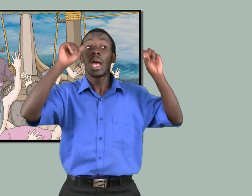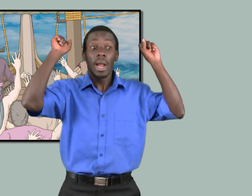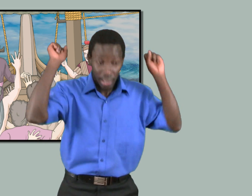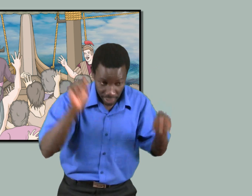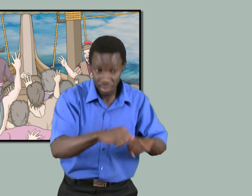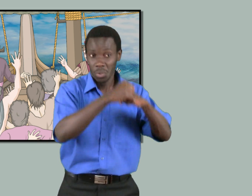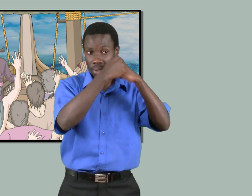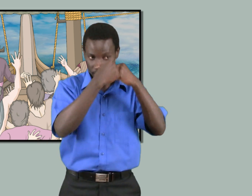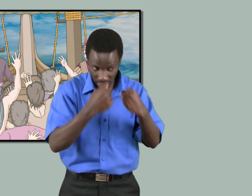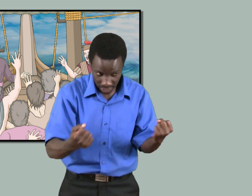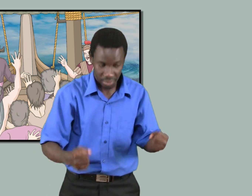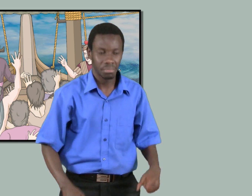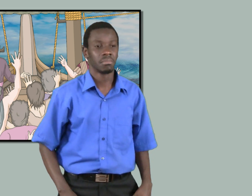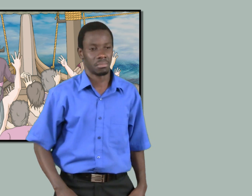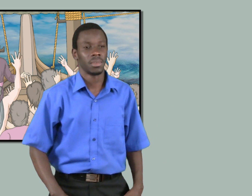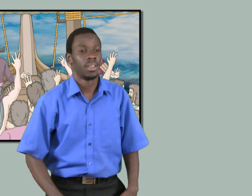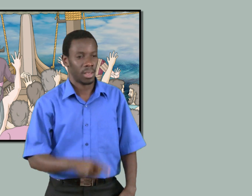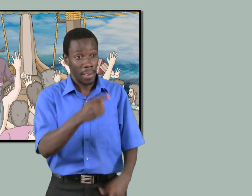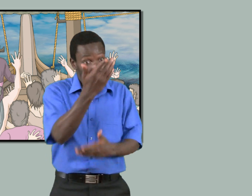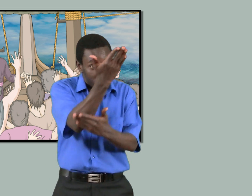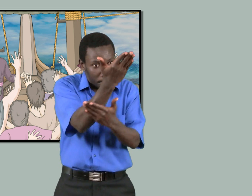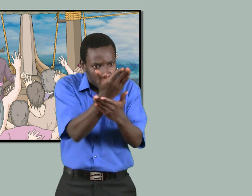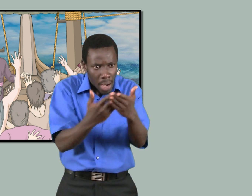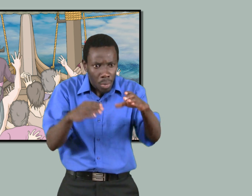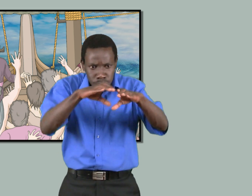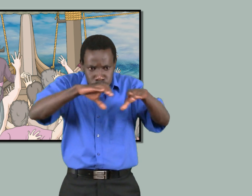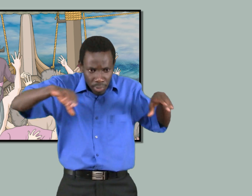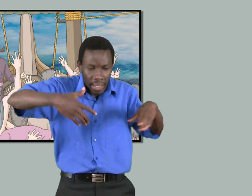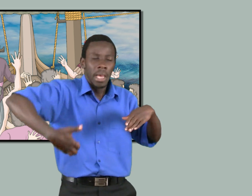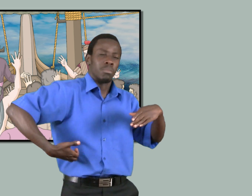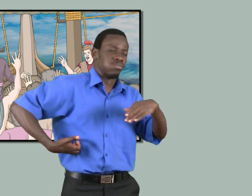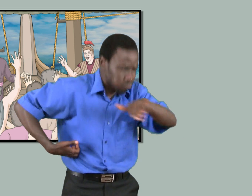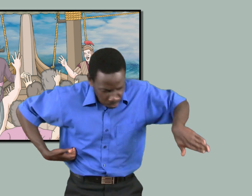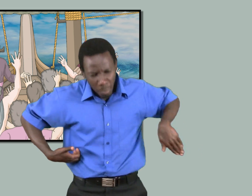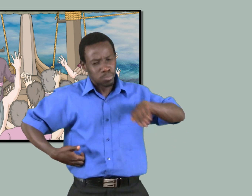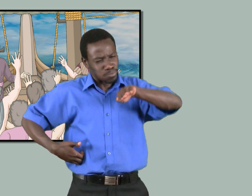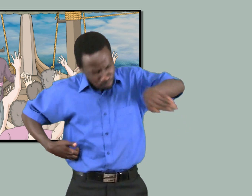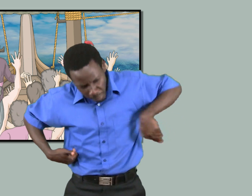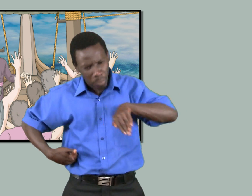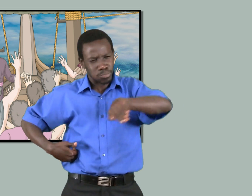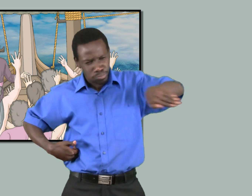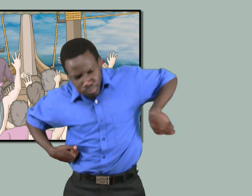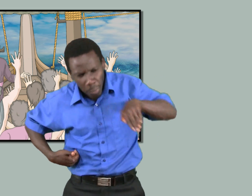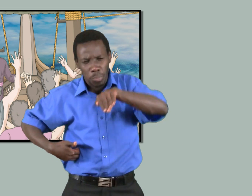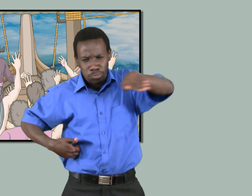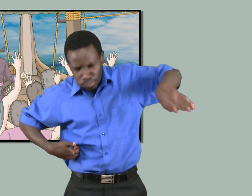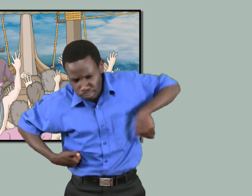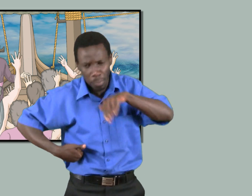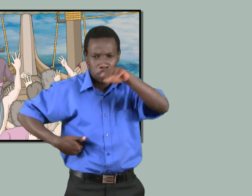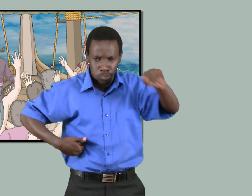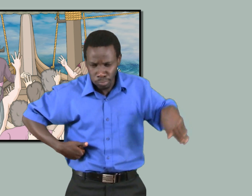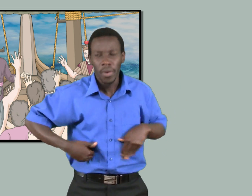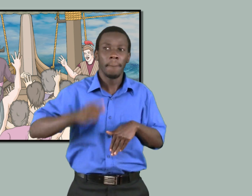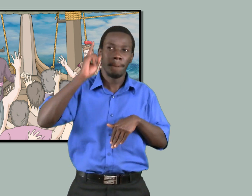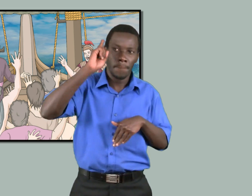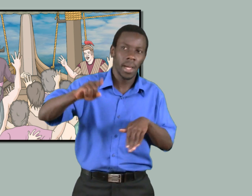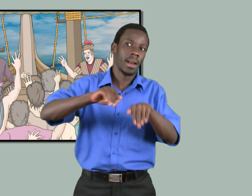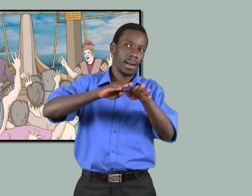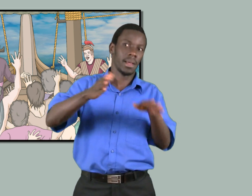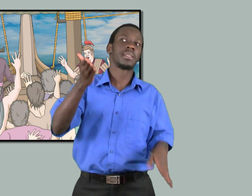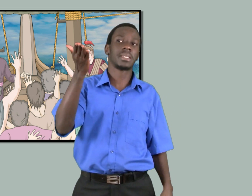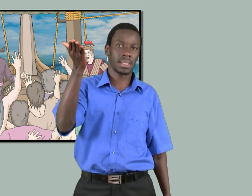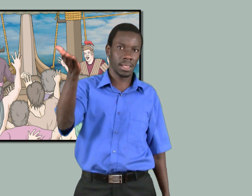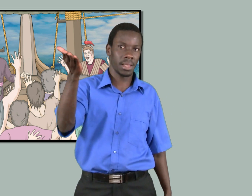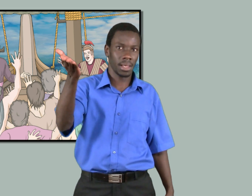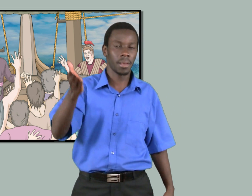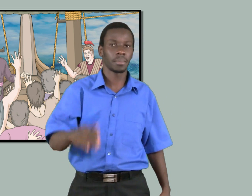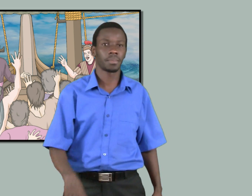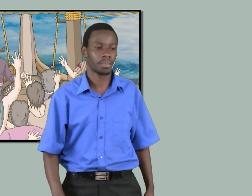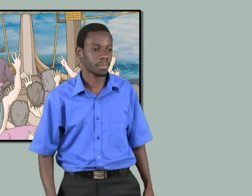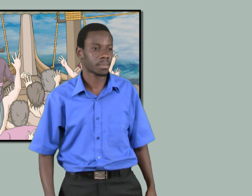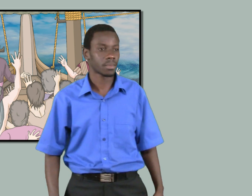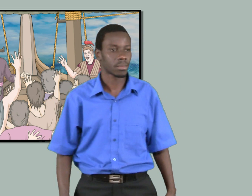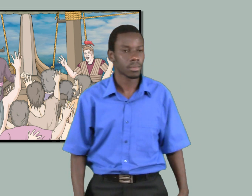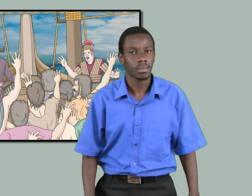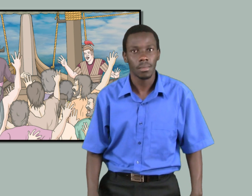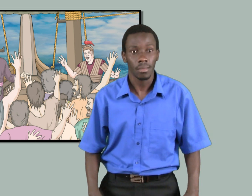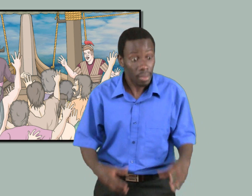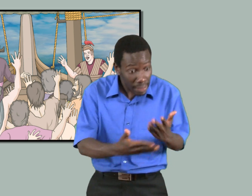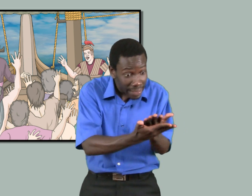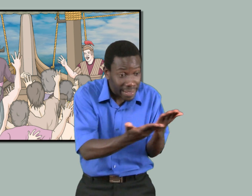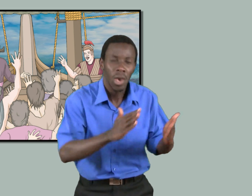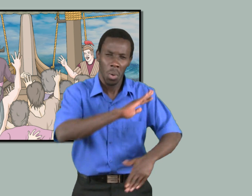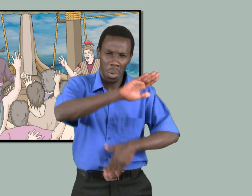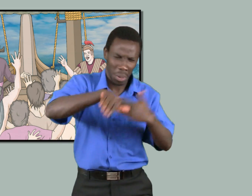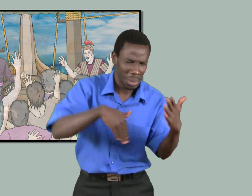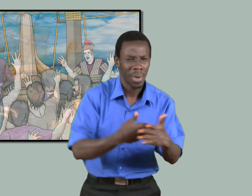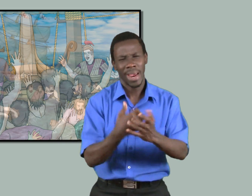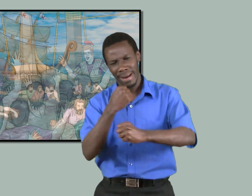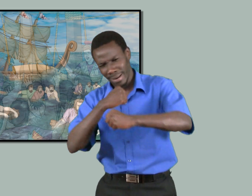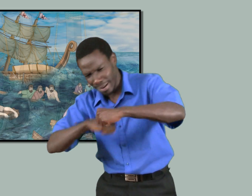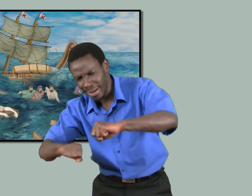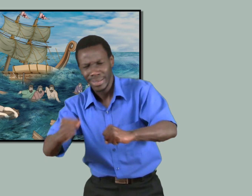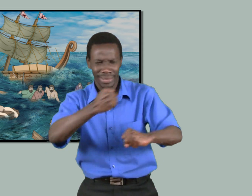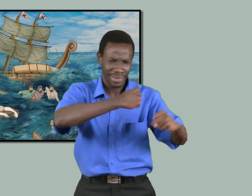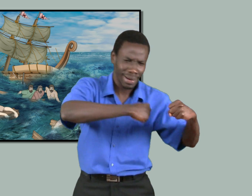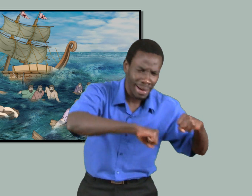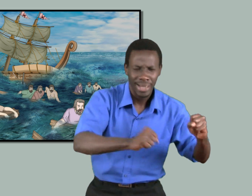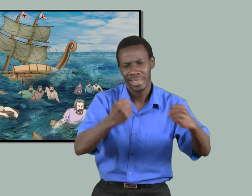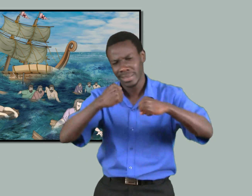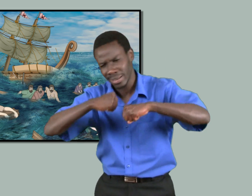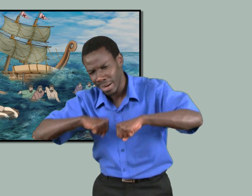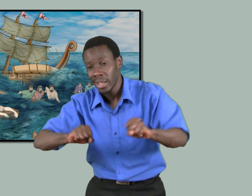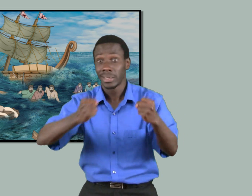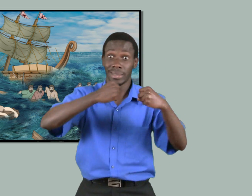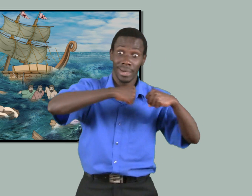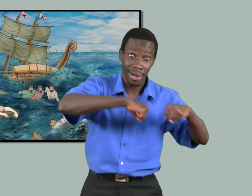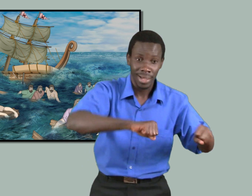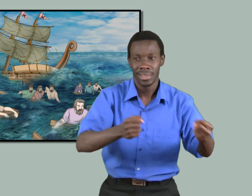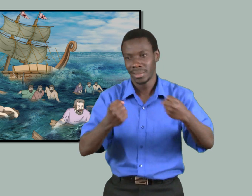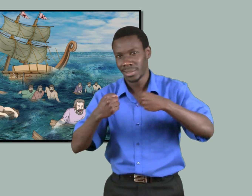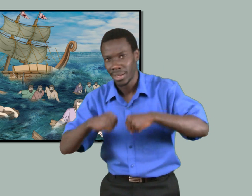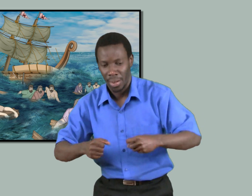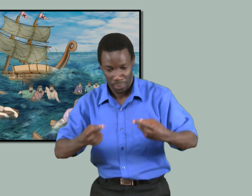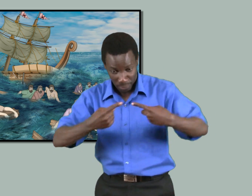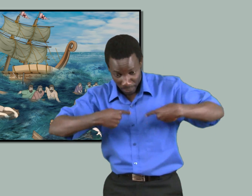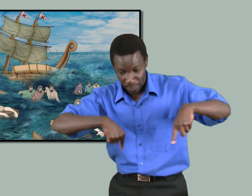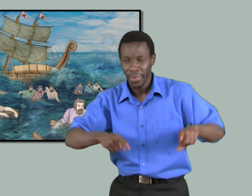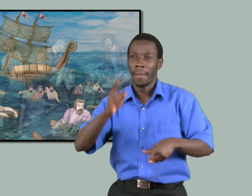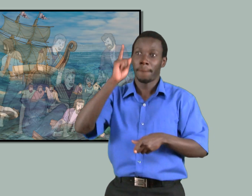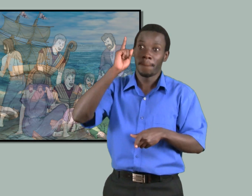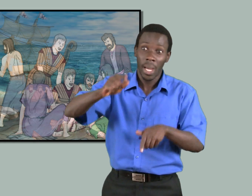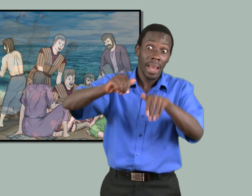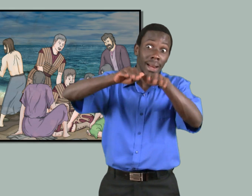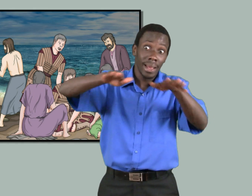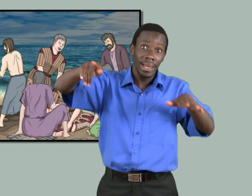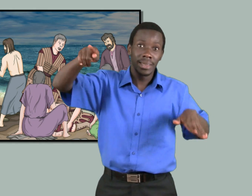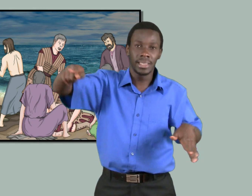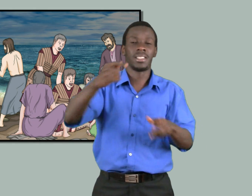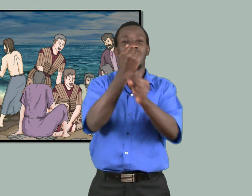The rest were to follow on planks and various parts of the ship.